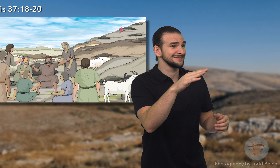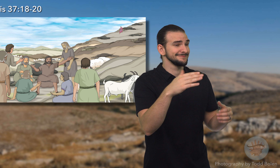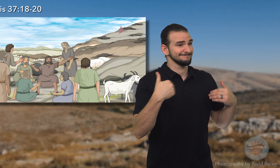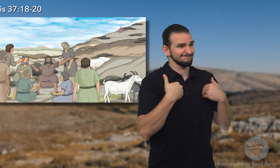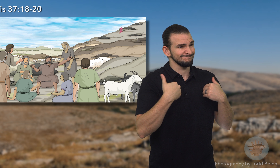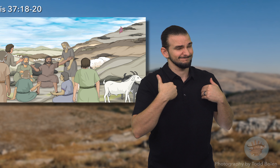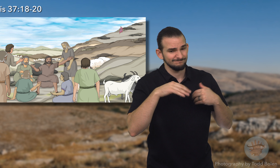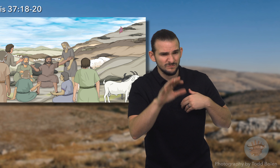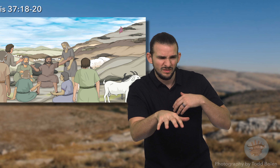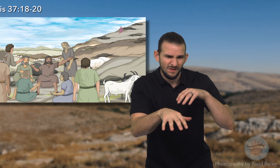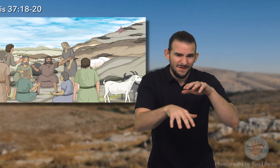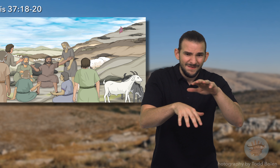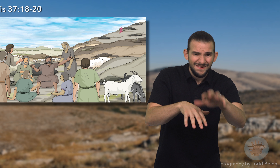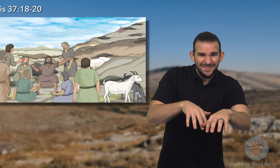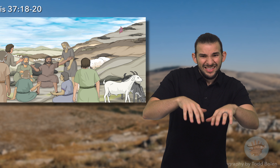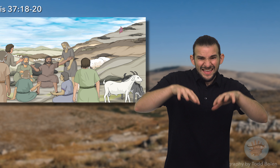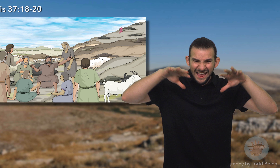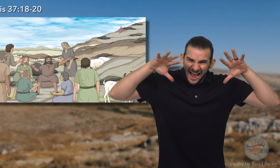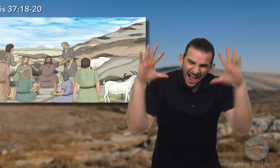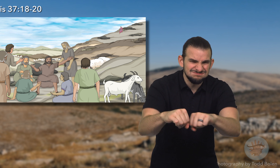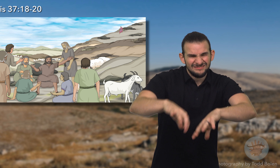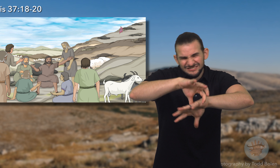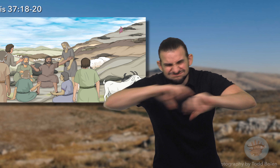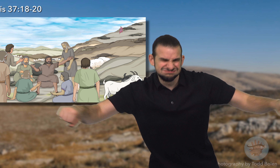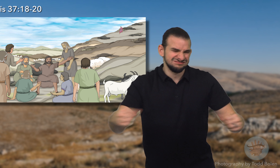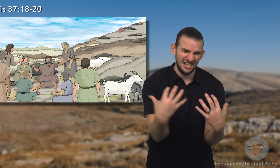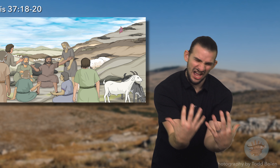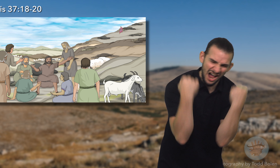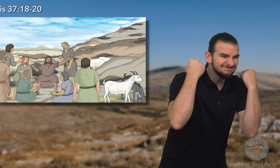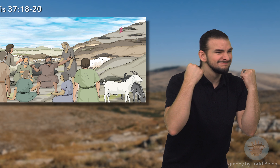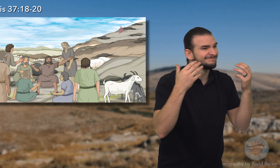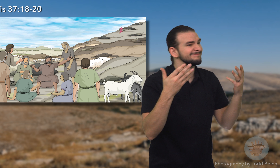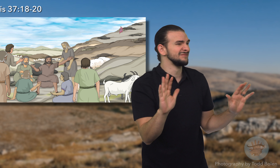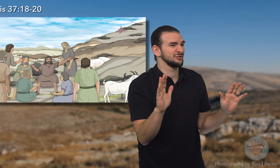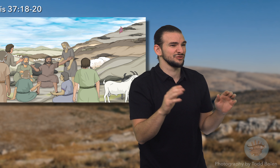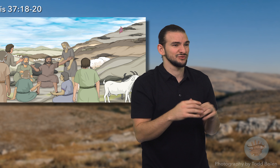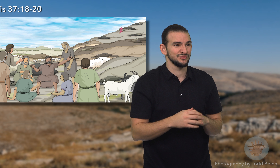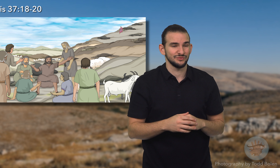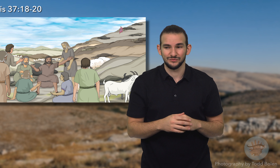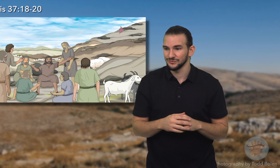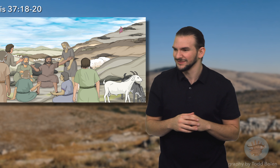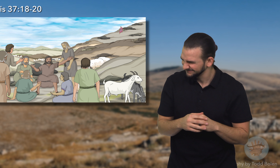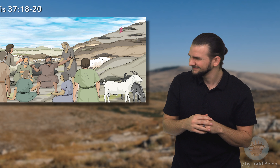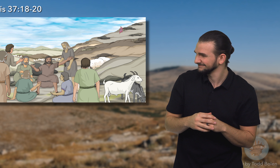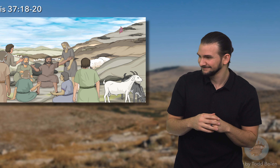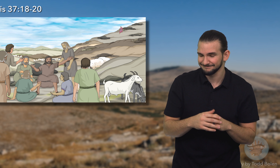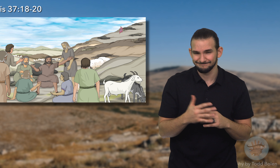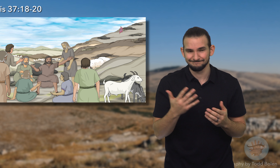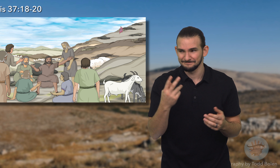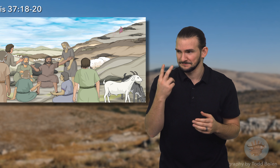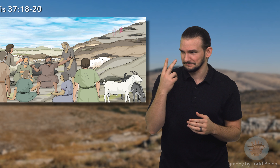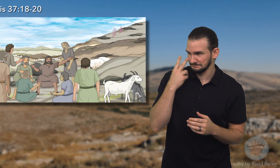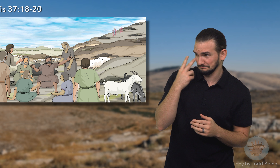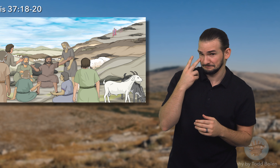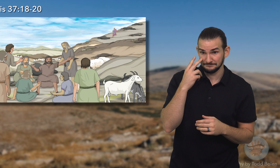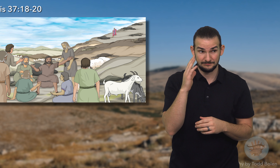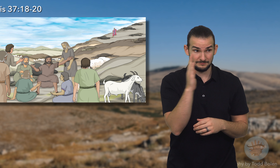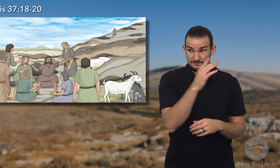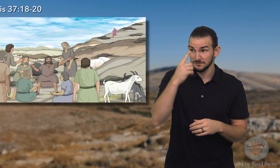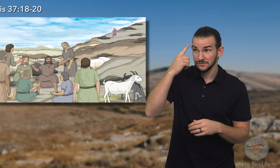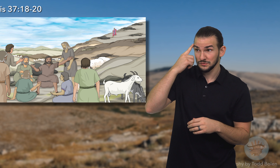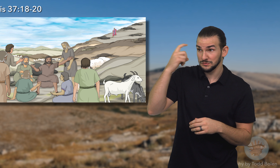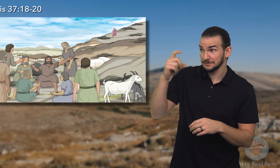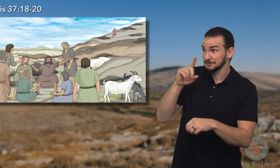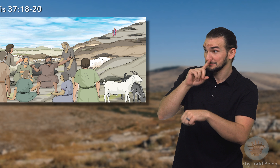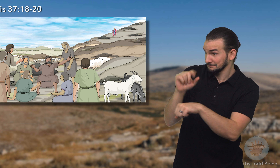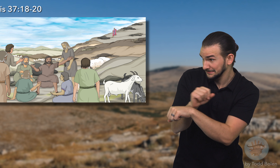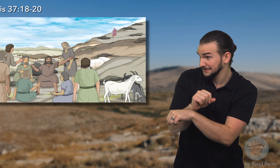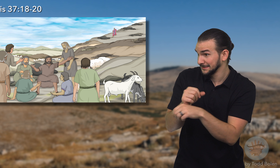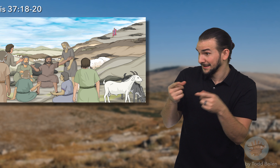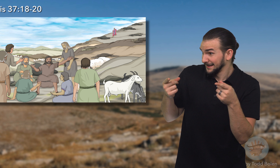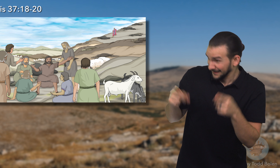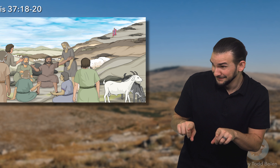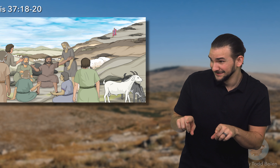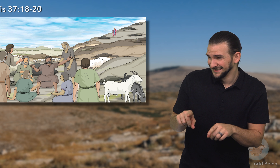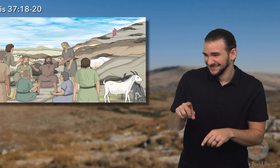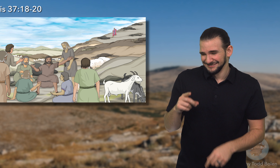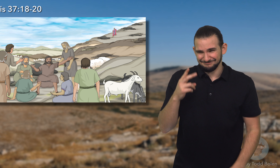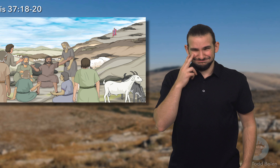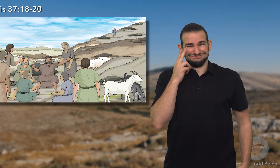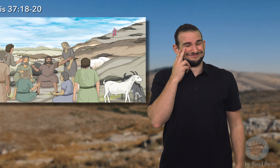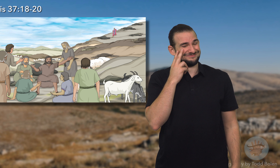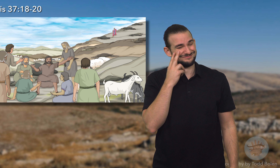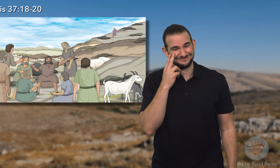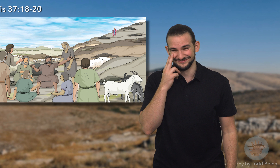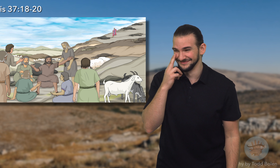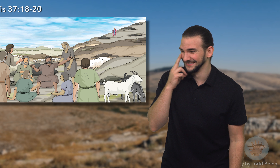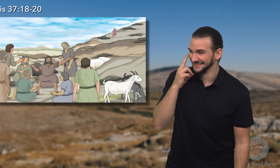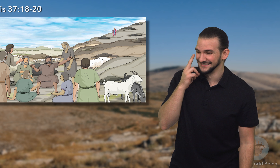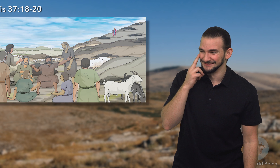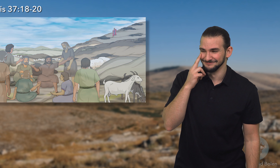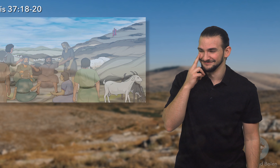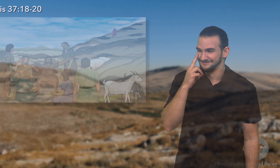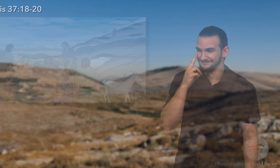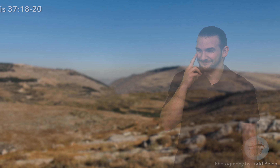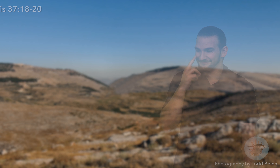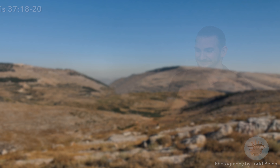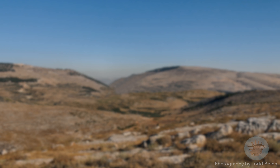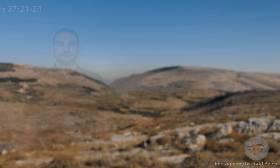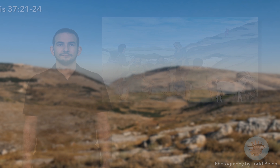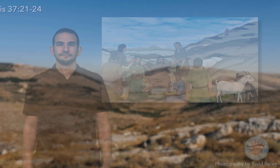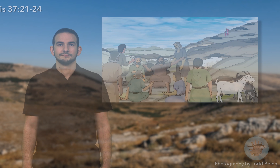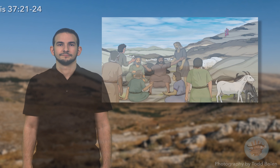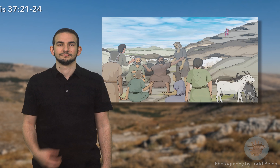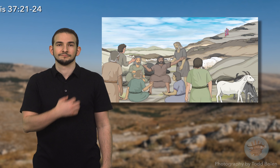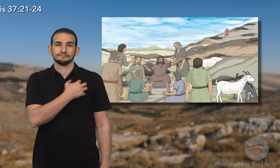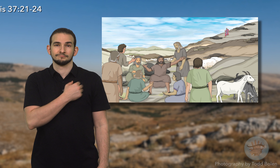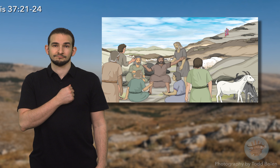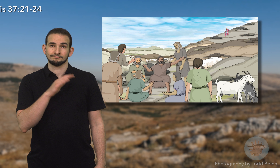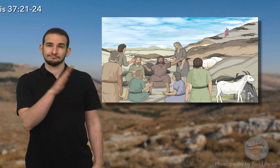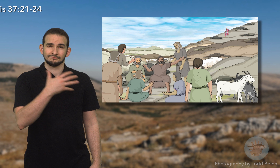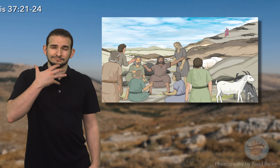We can say that a vicious animal has devoured him. Then we shall see what becomes of his dreams!”